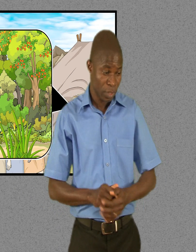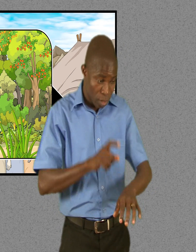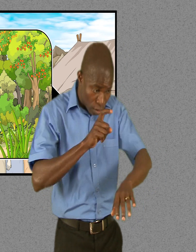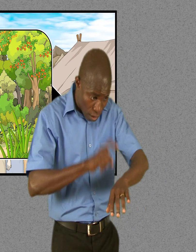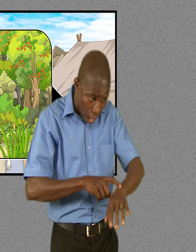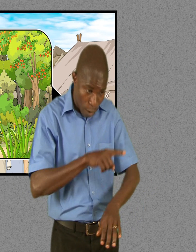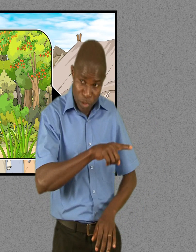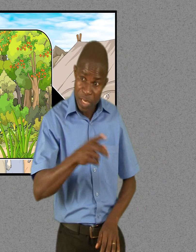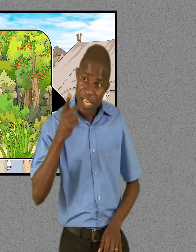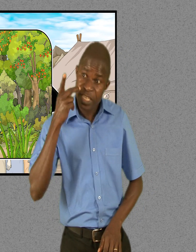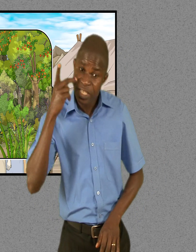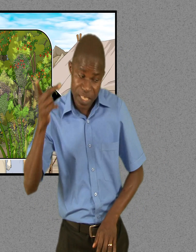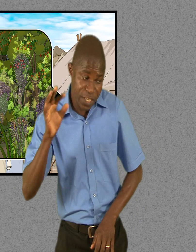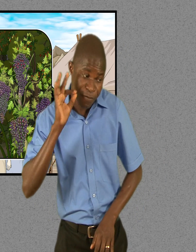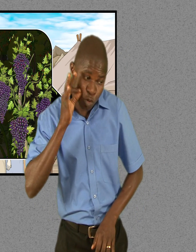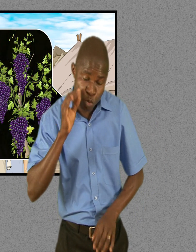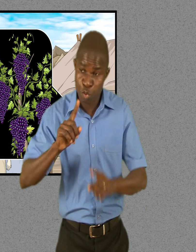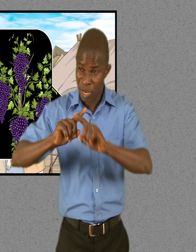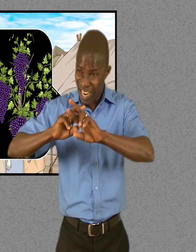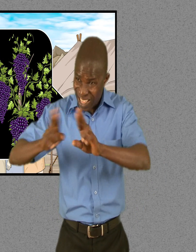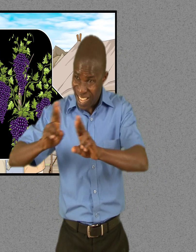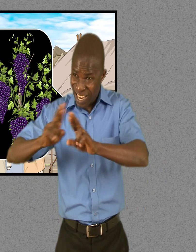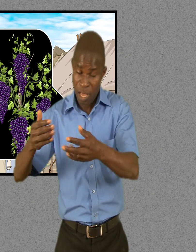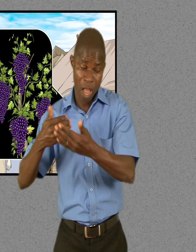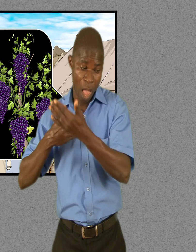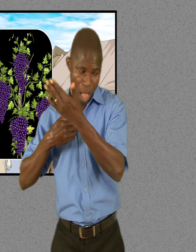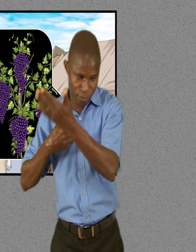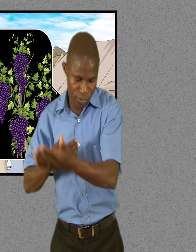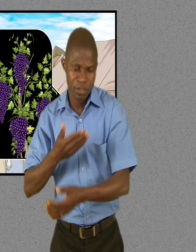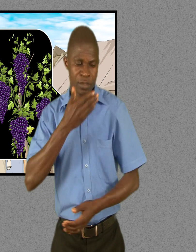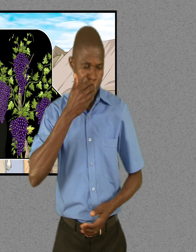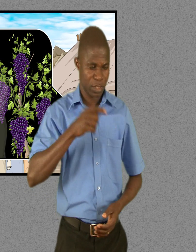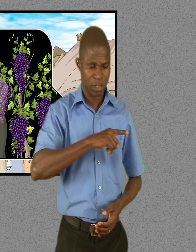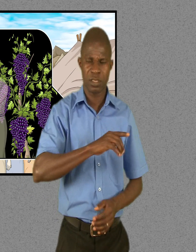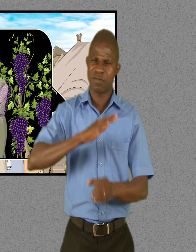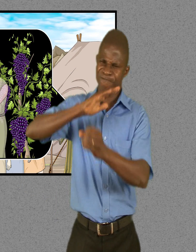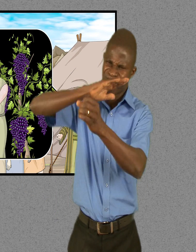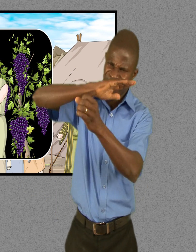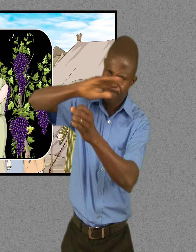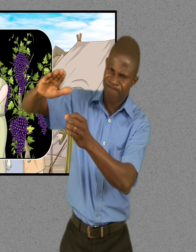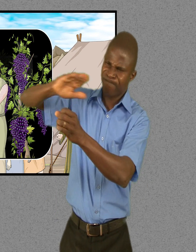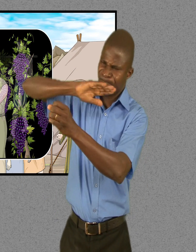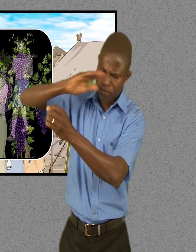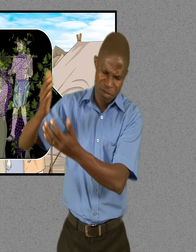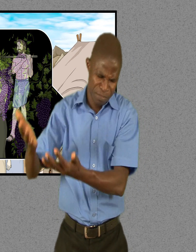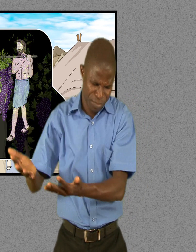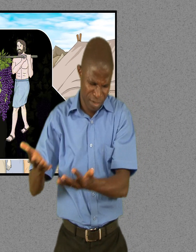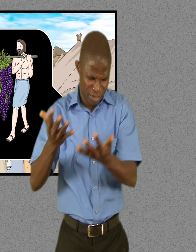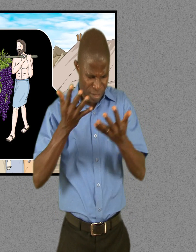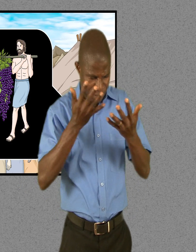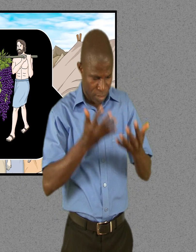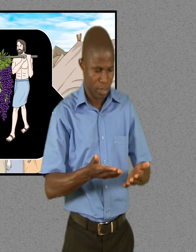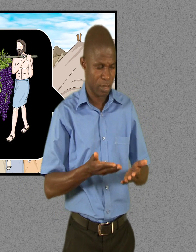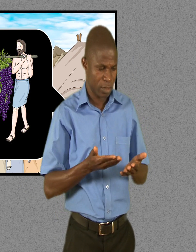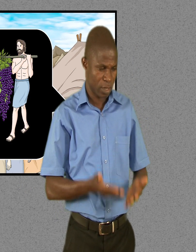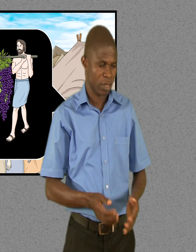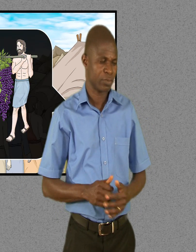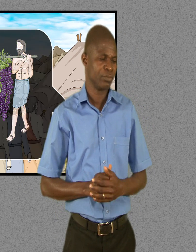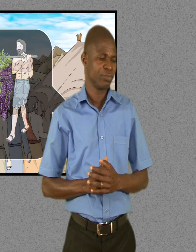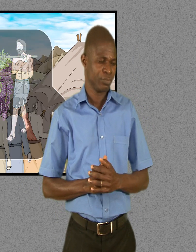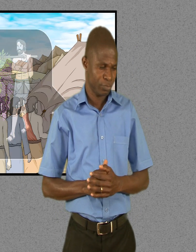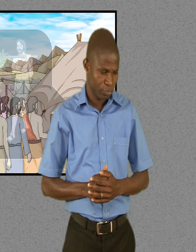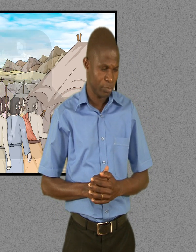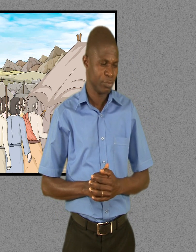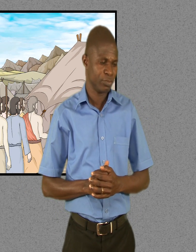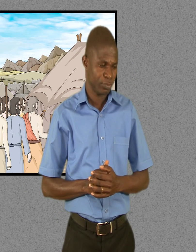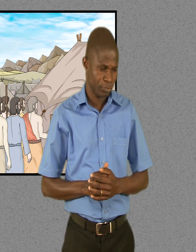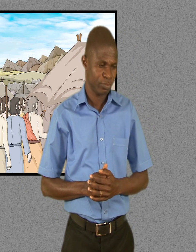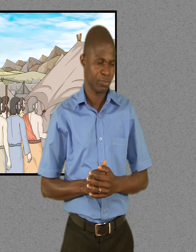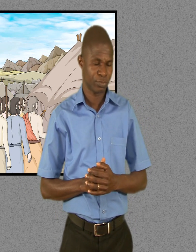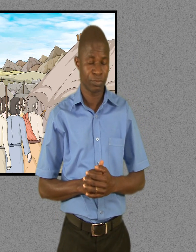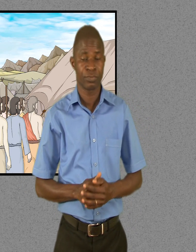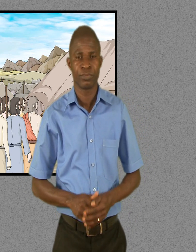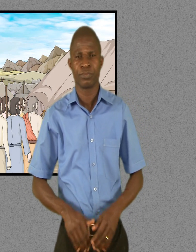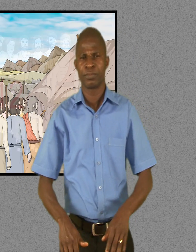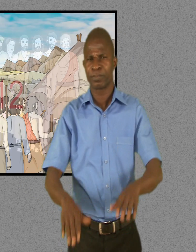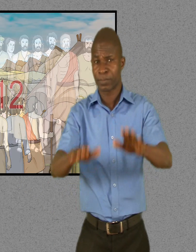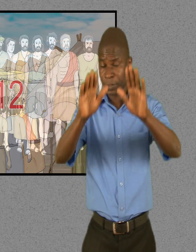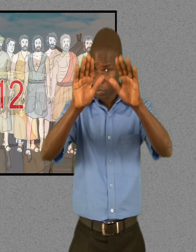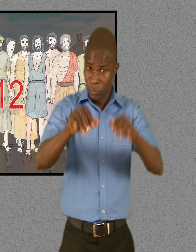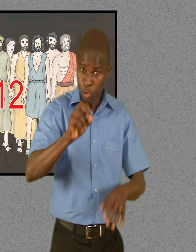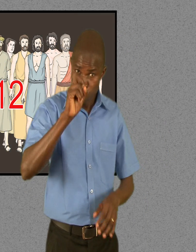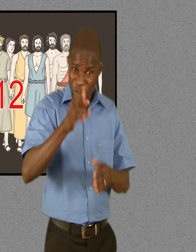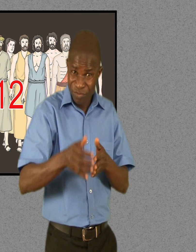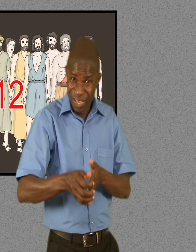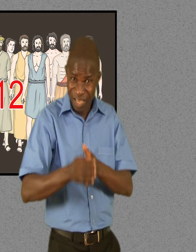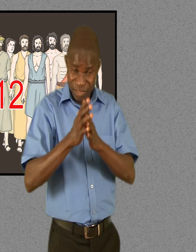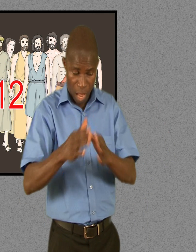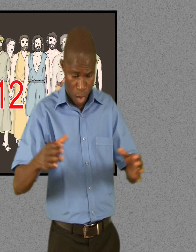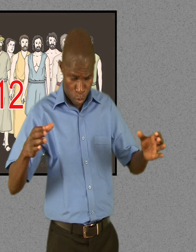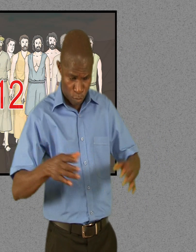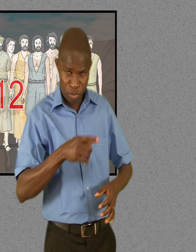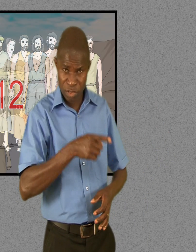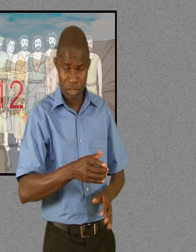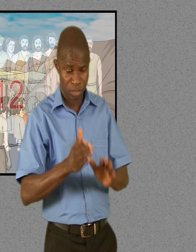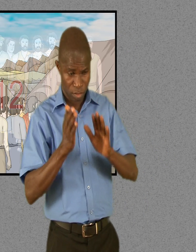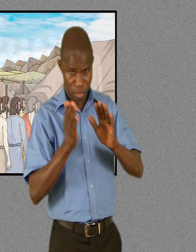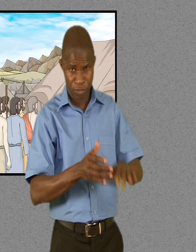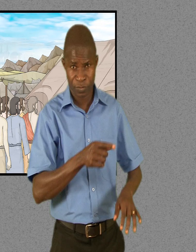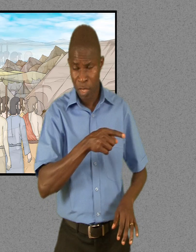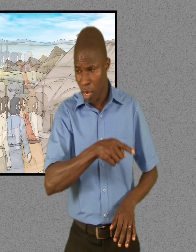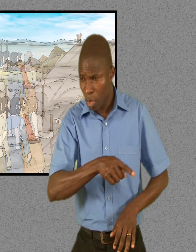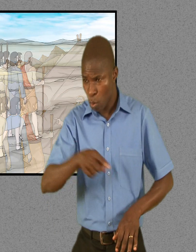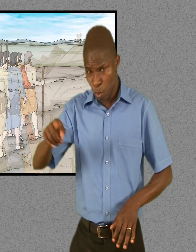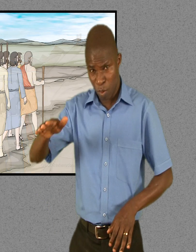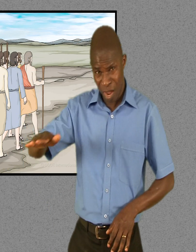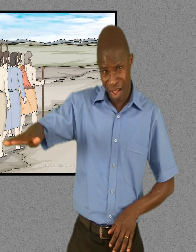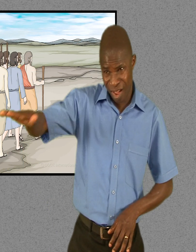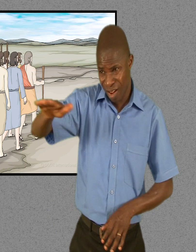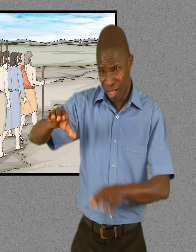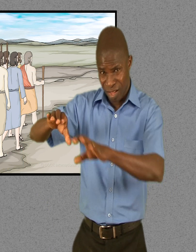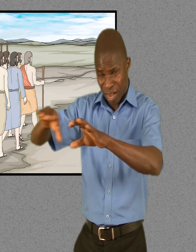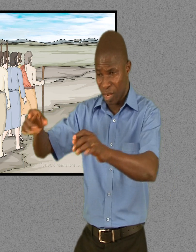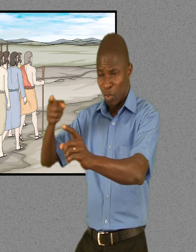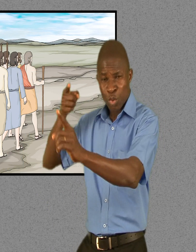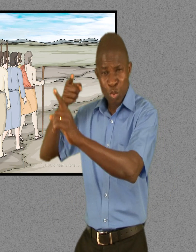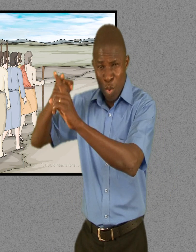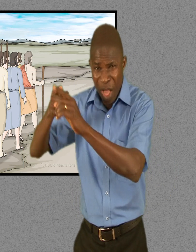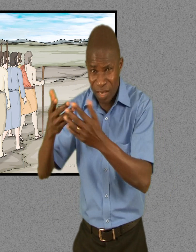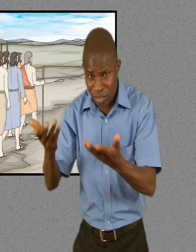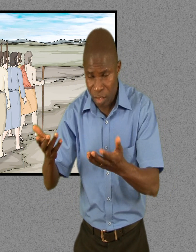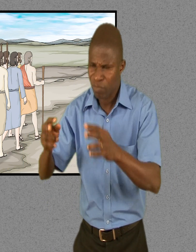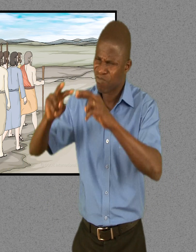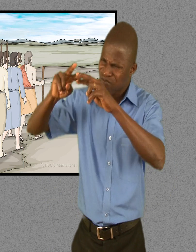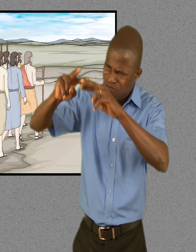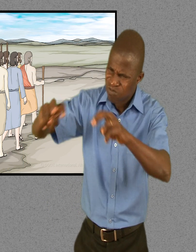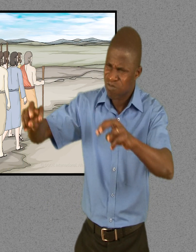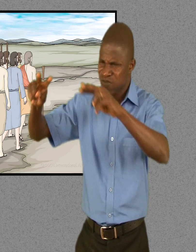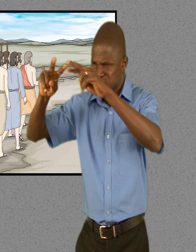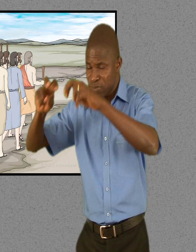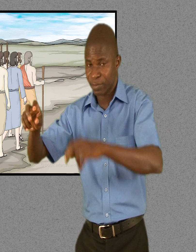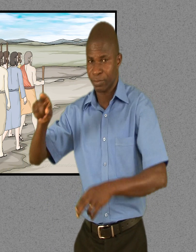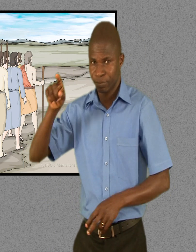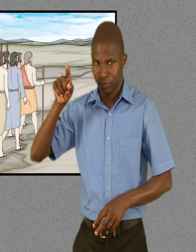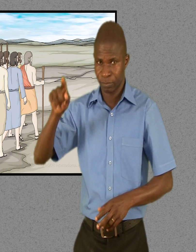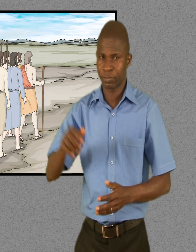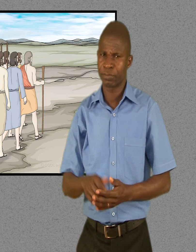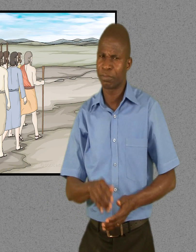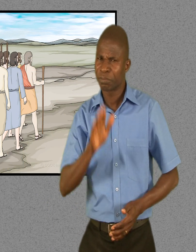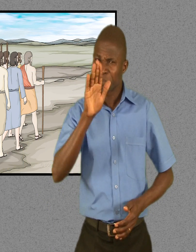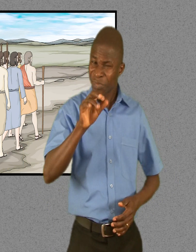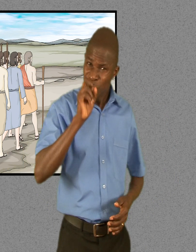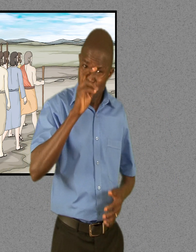Be courageous, and bring back some of the fruit of the land.”